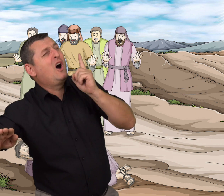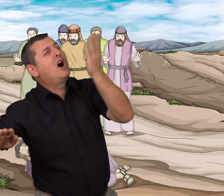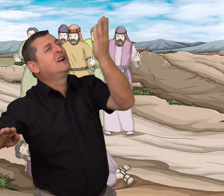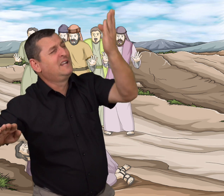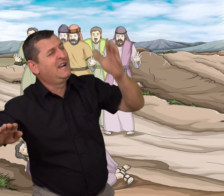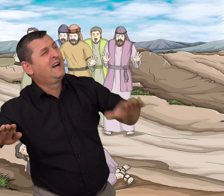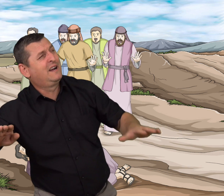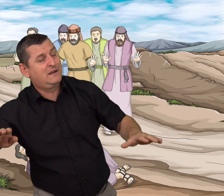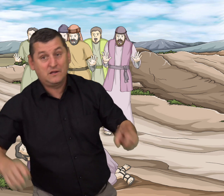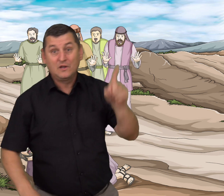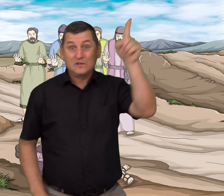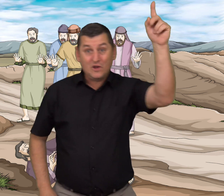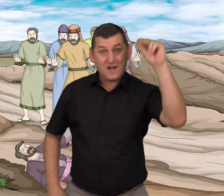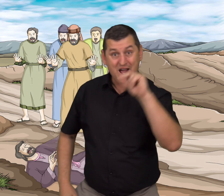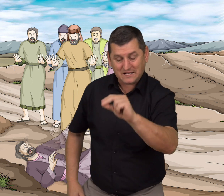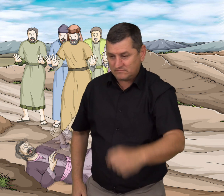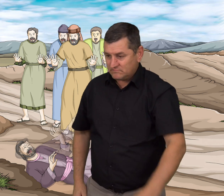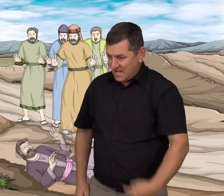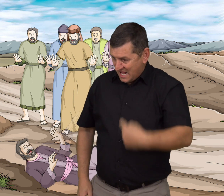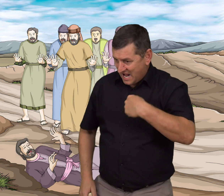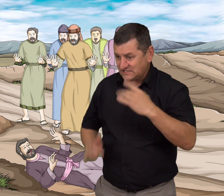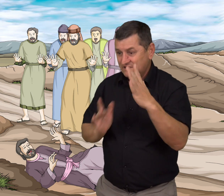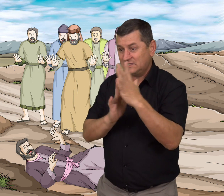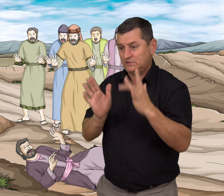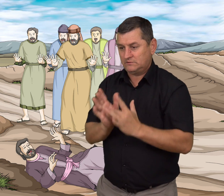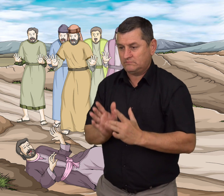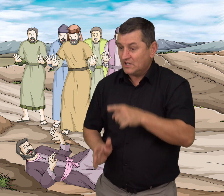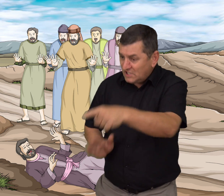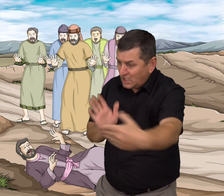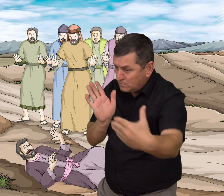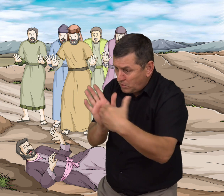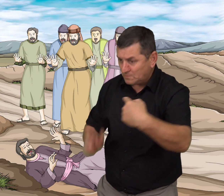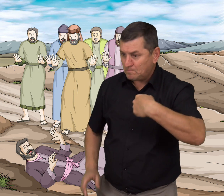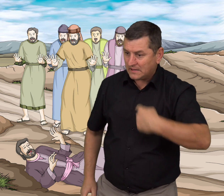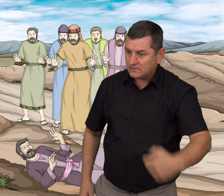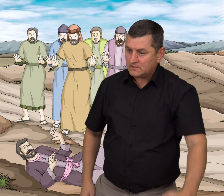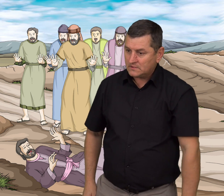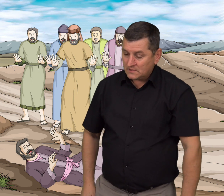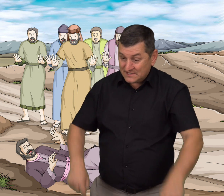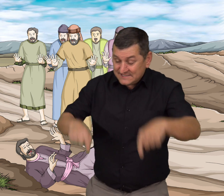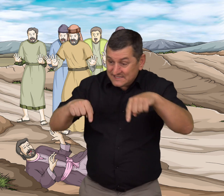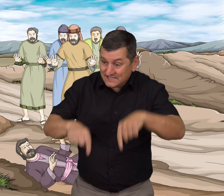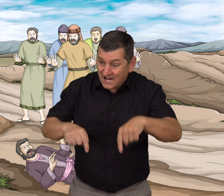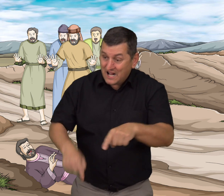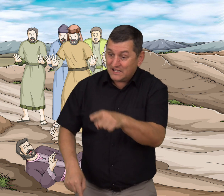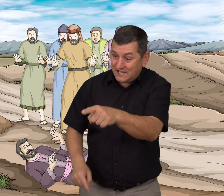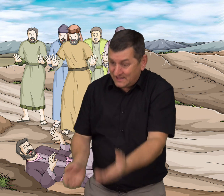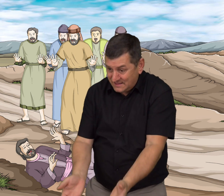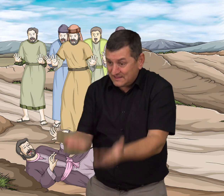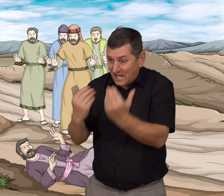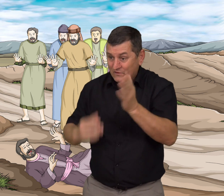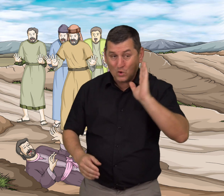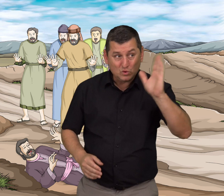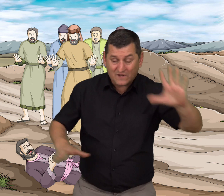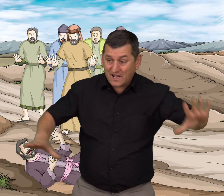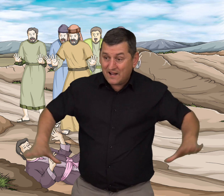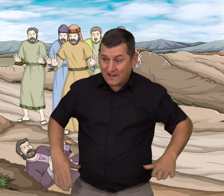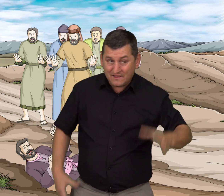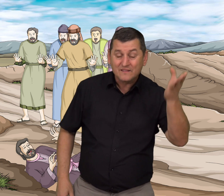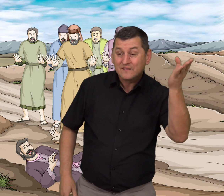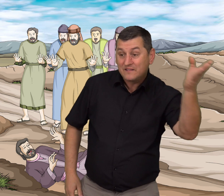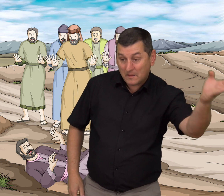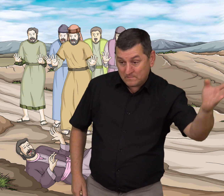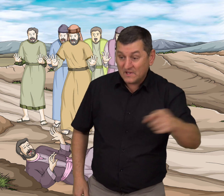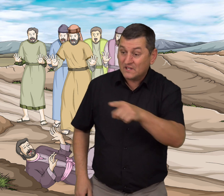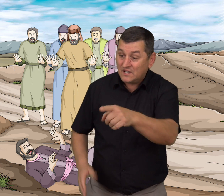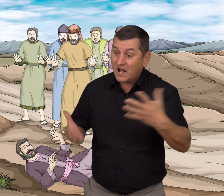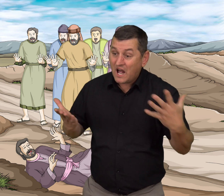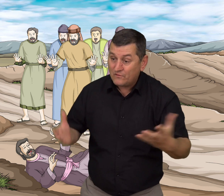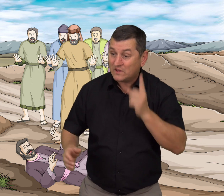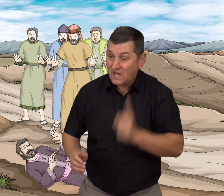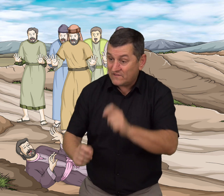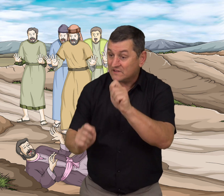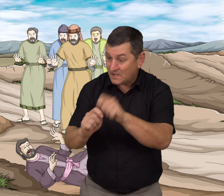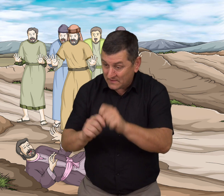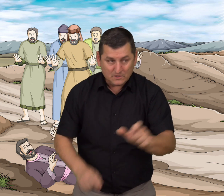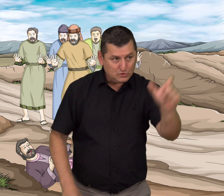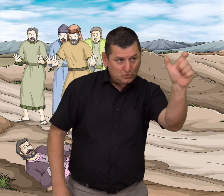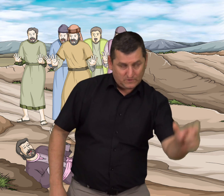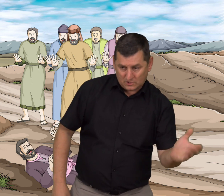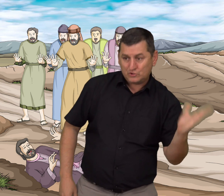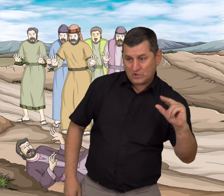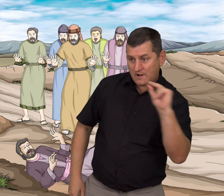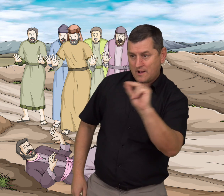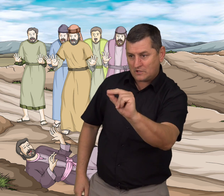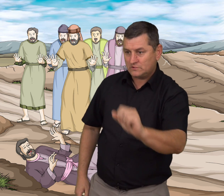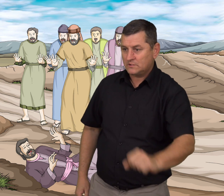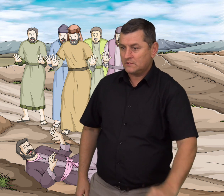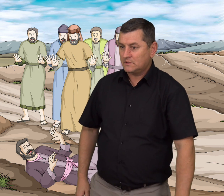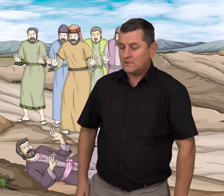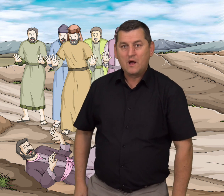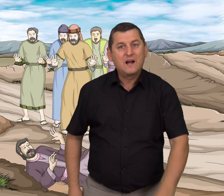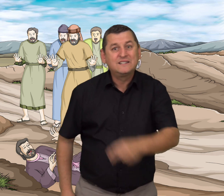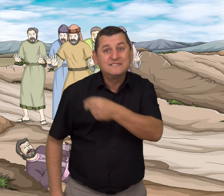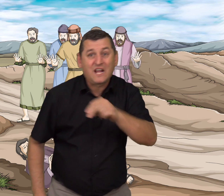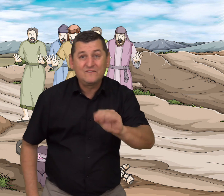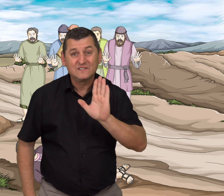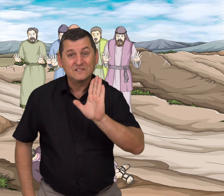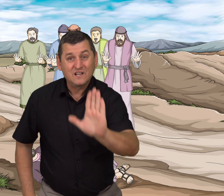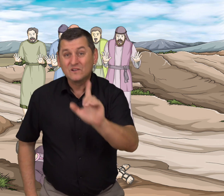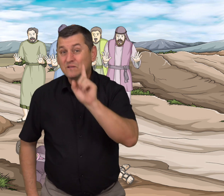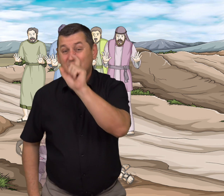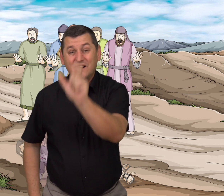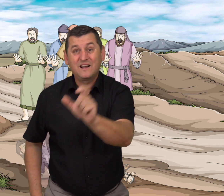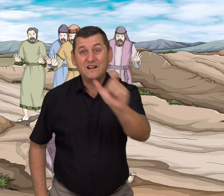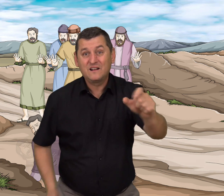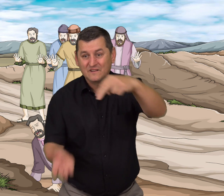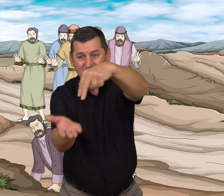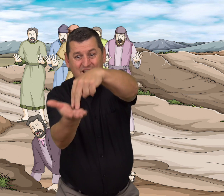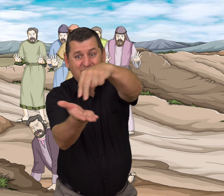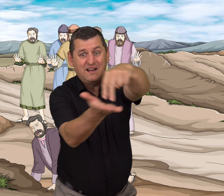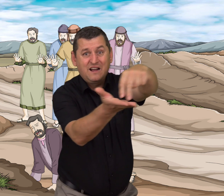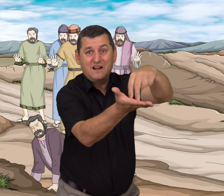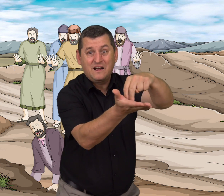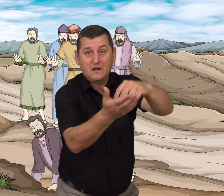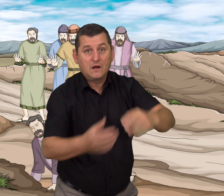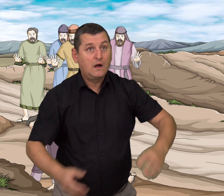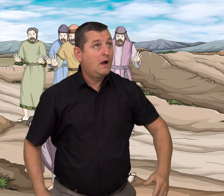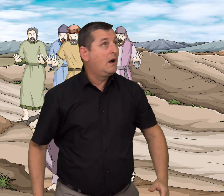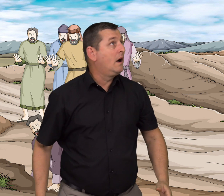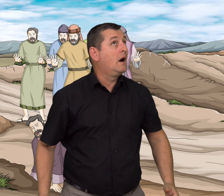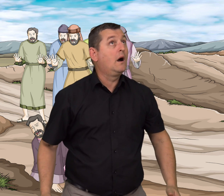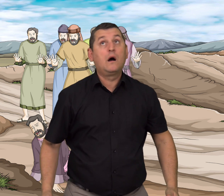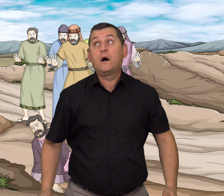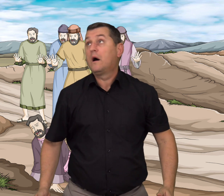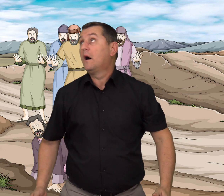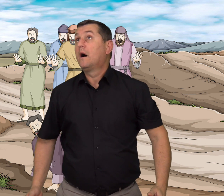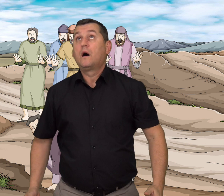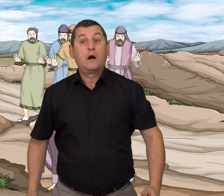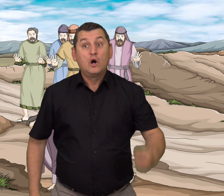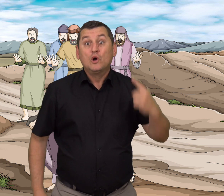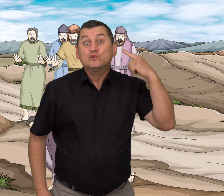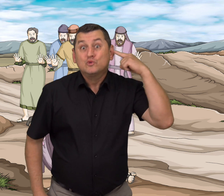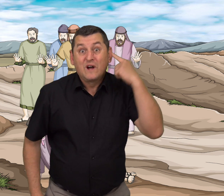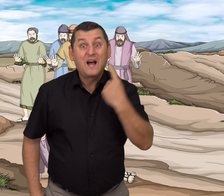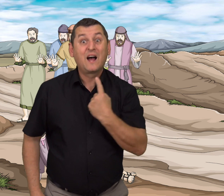“Now get up and go into the city, and you will be told what you must do.” The men traveling with Saul stood there speechless. They heard the voice but did not see anyone.